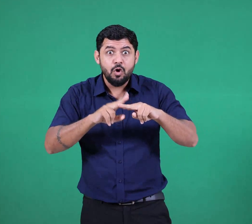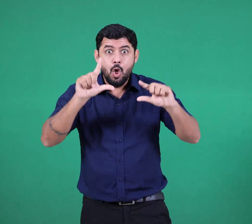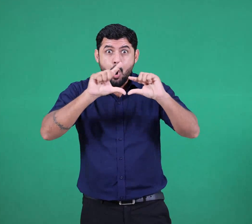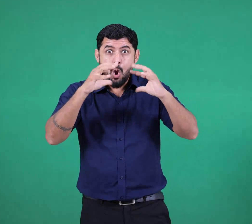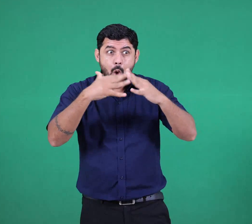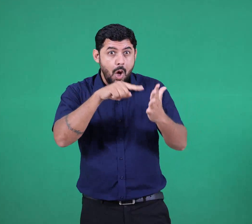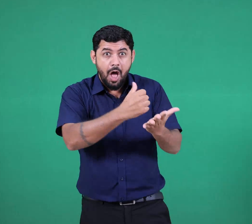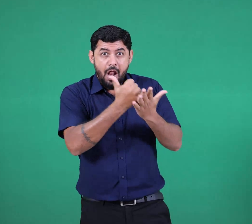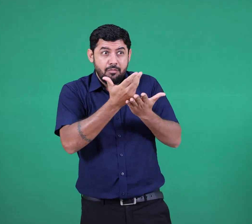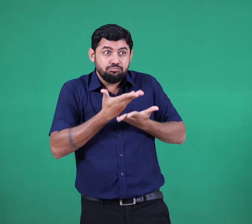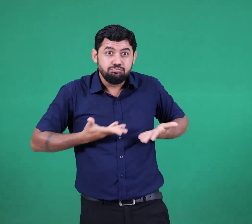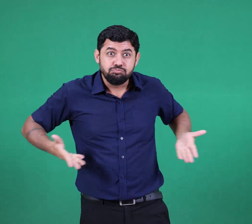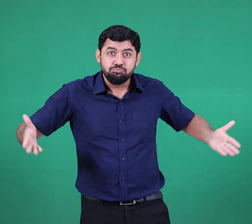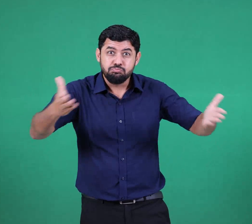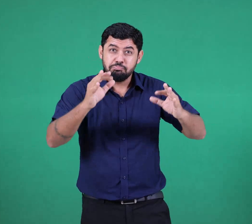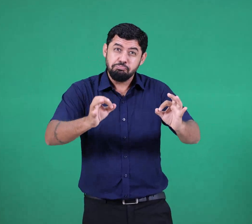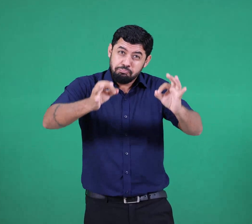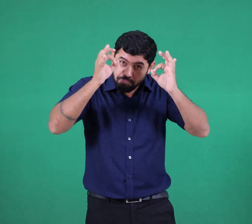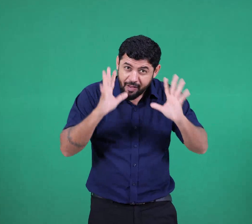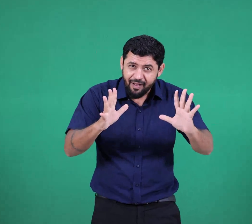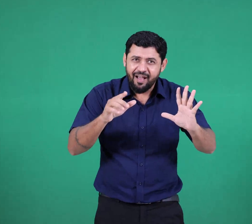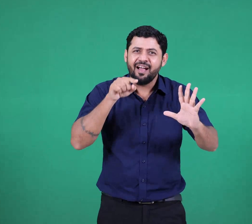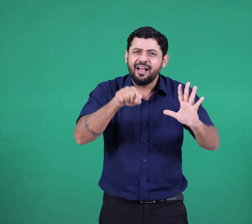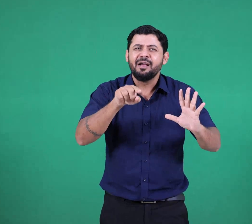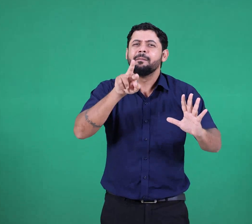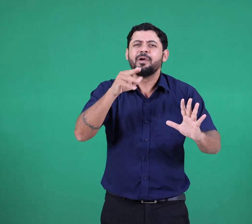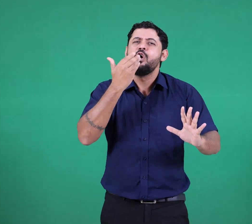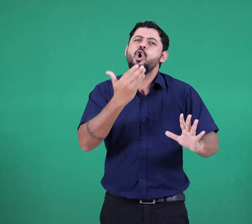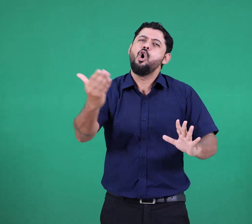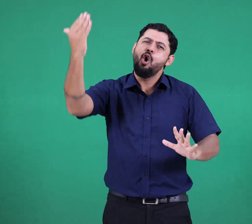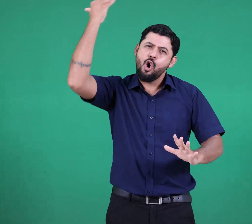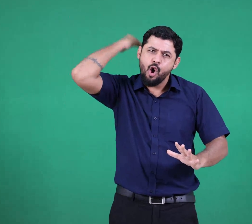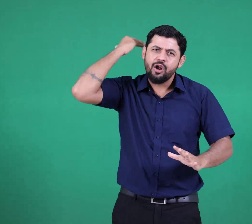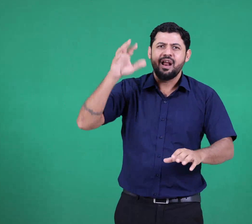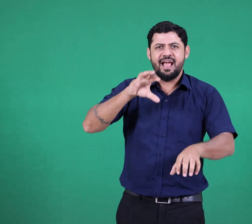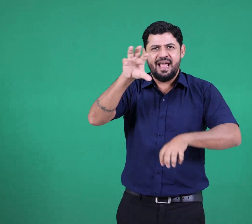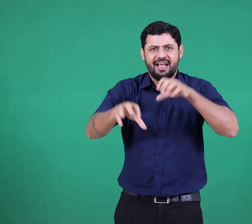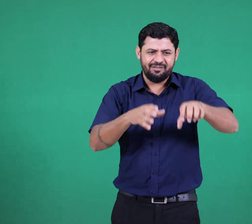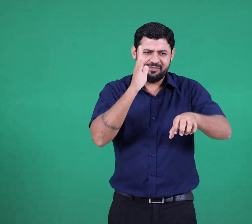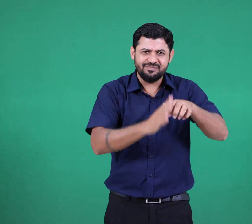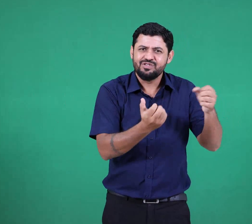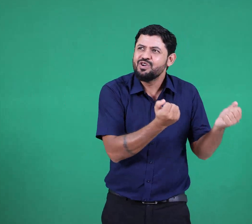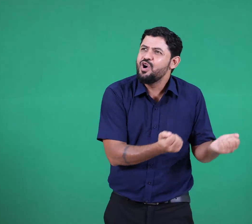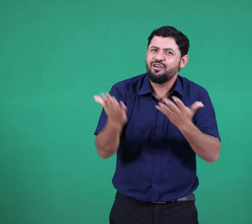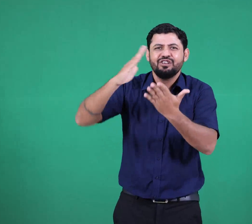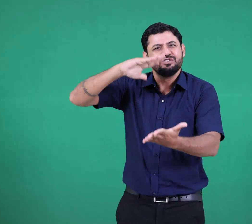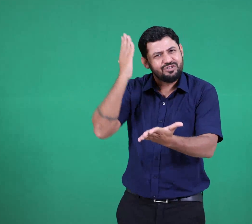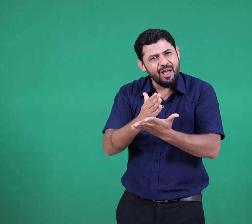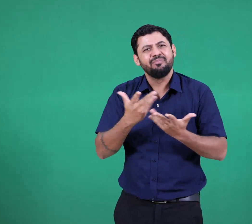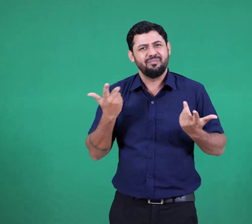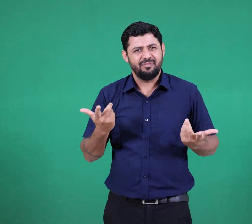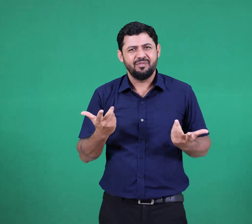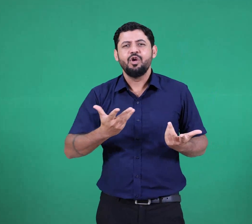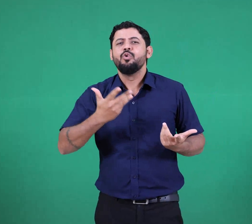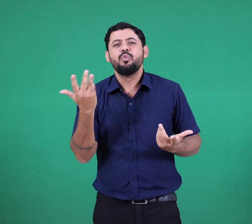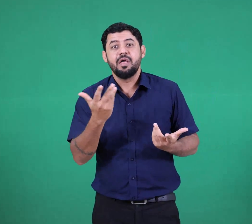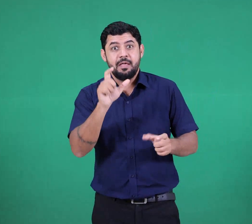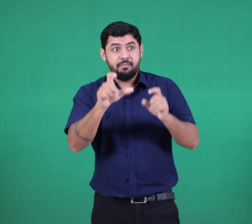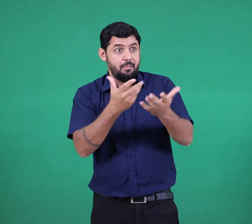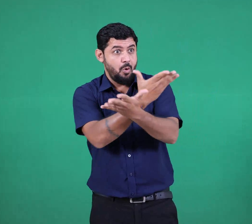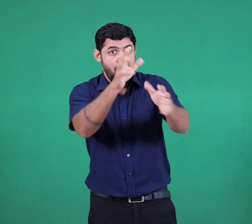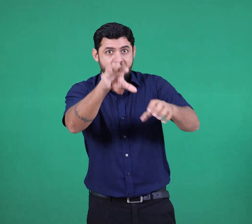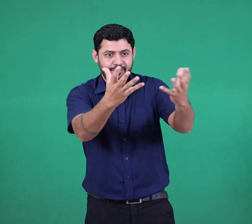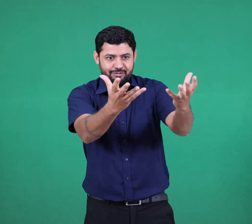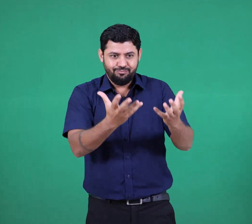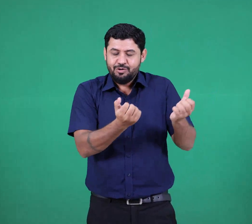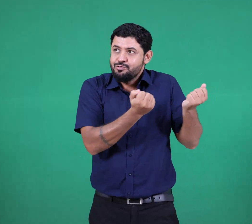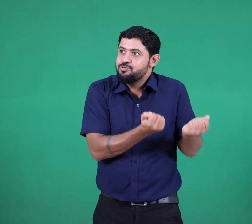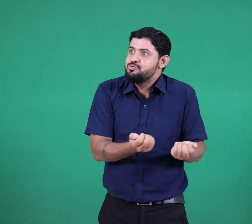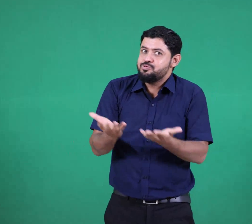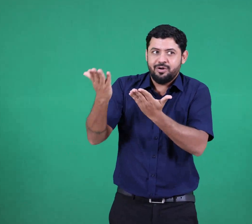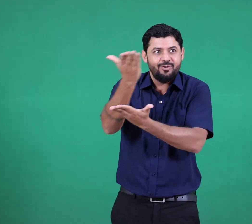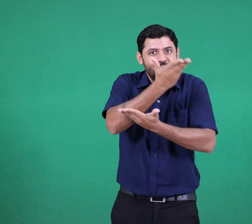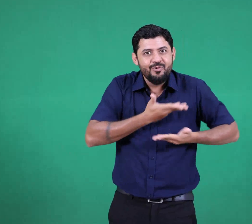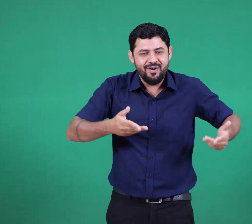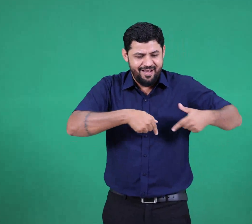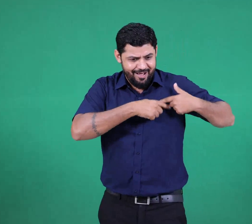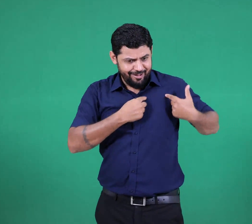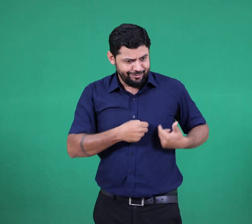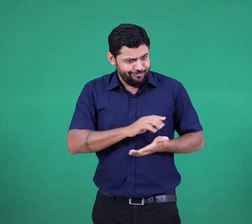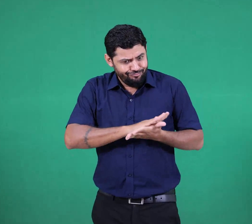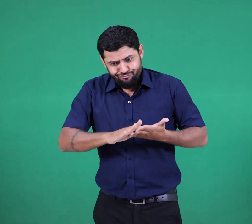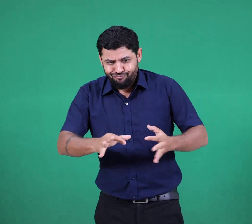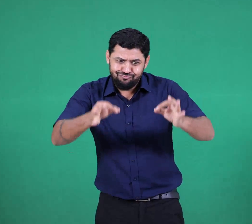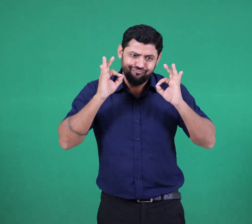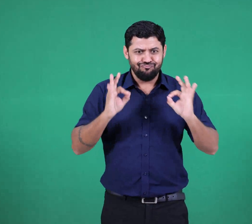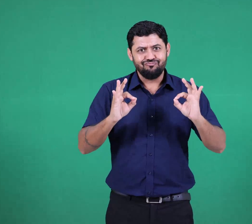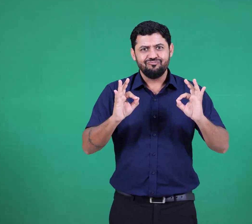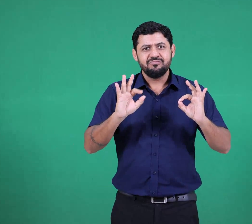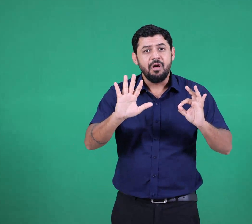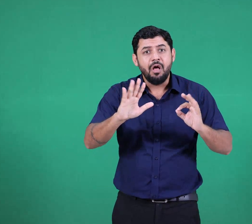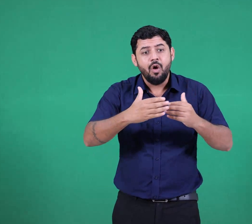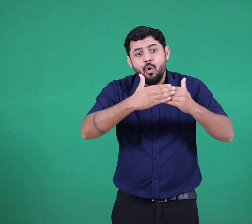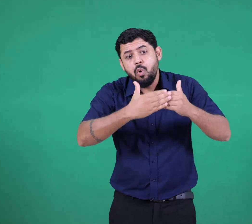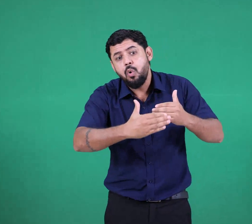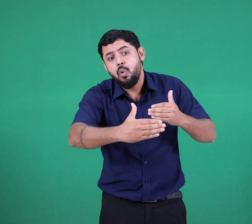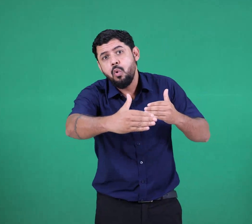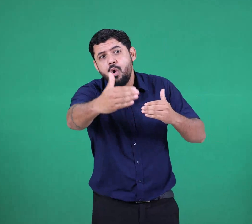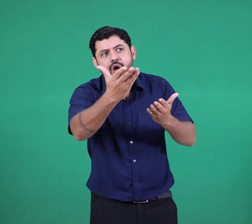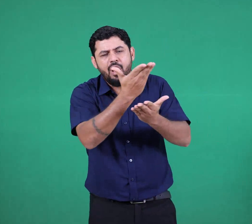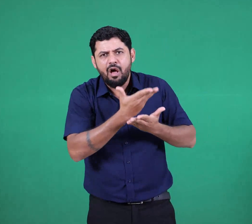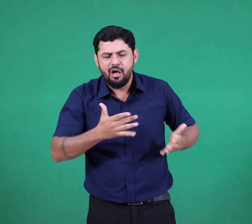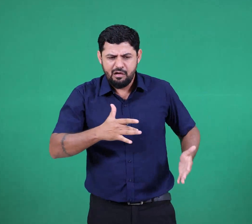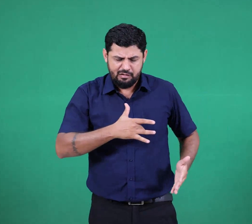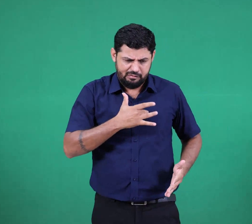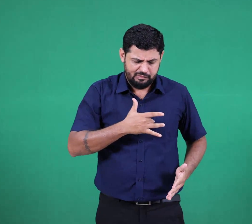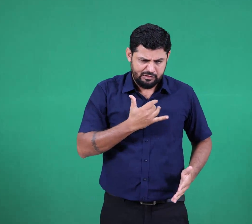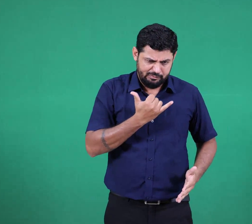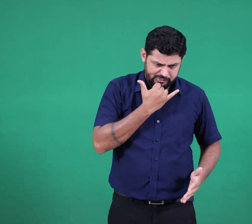If it could, would not the offerings have ceased?